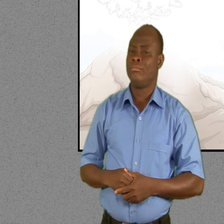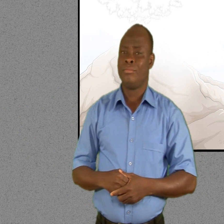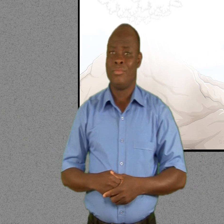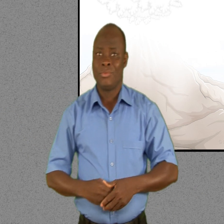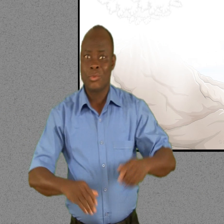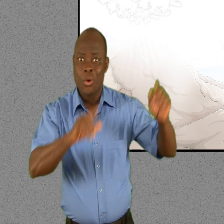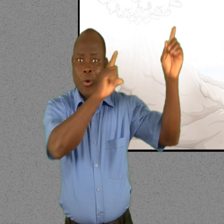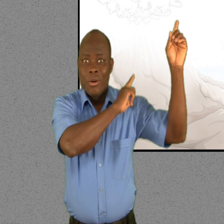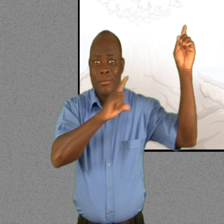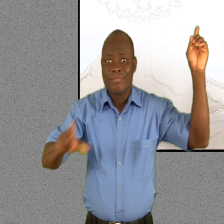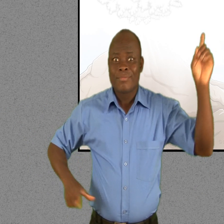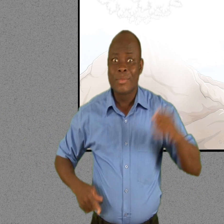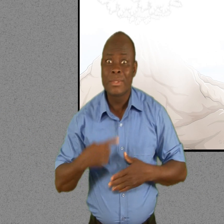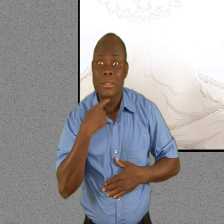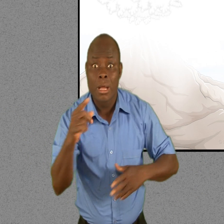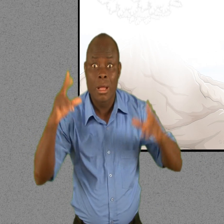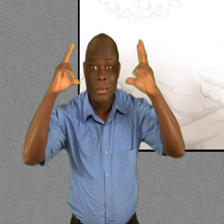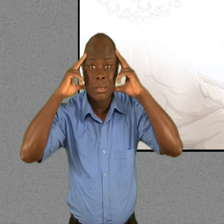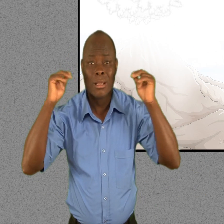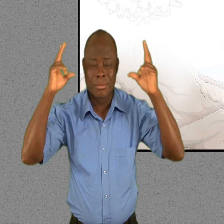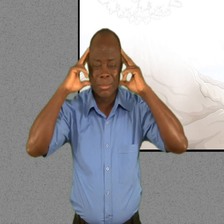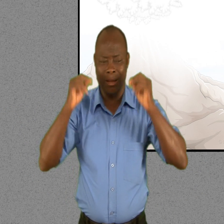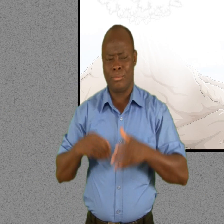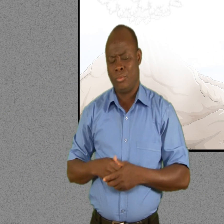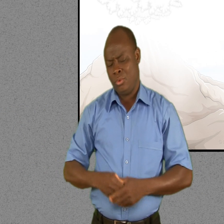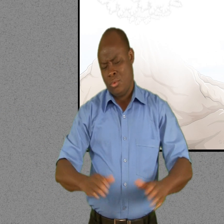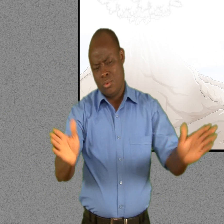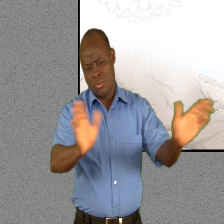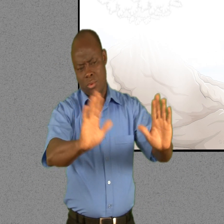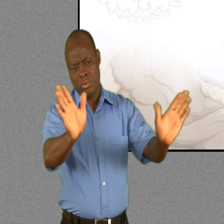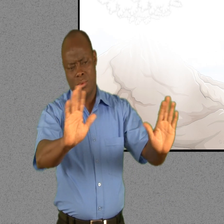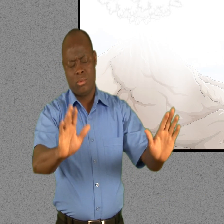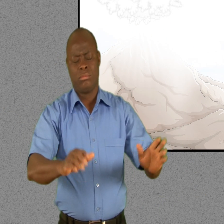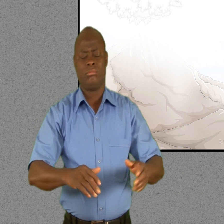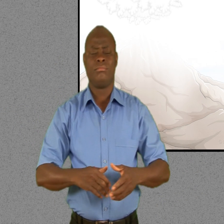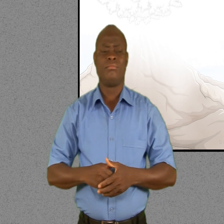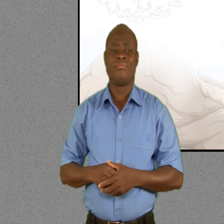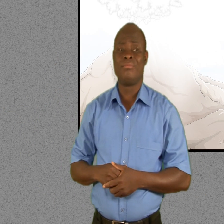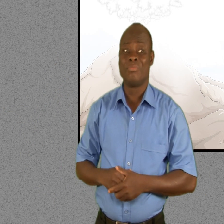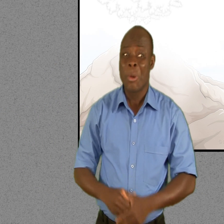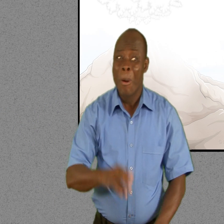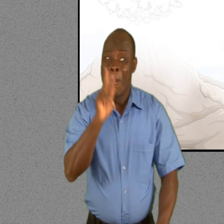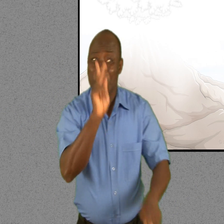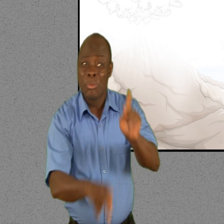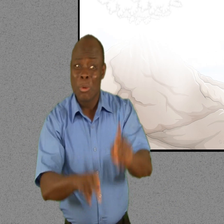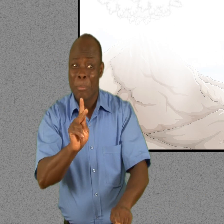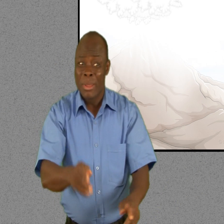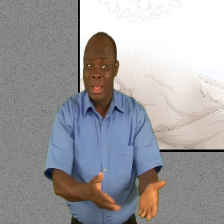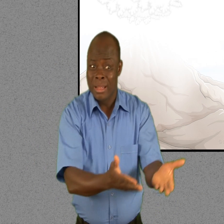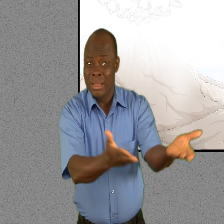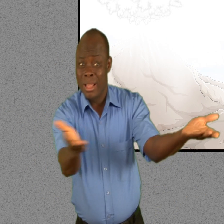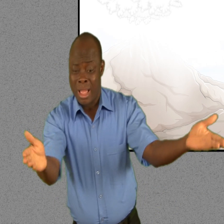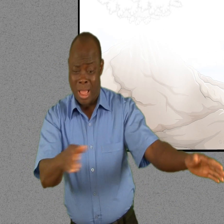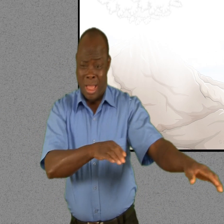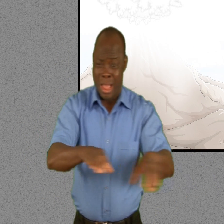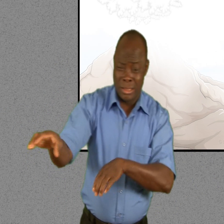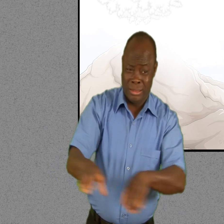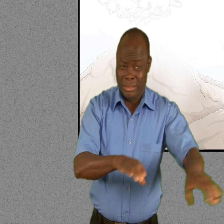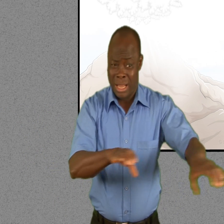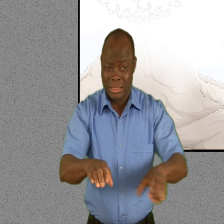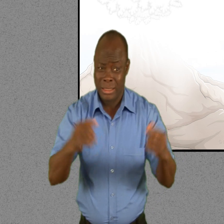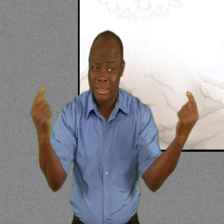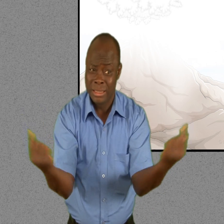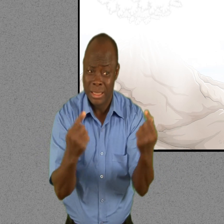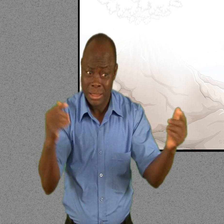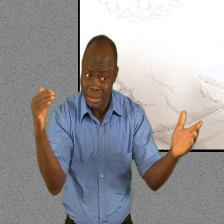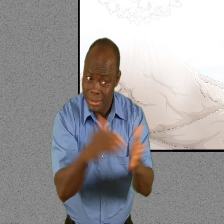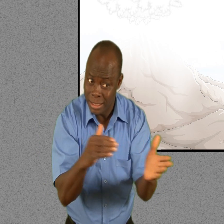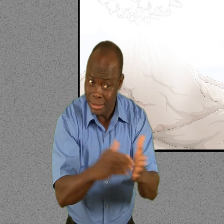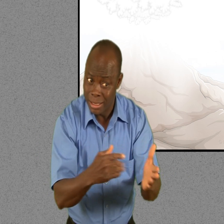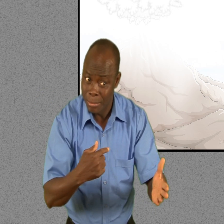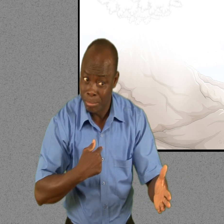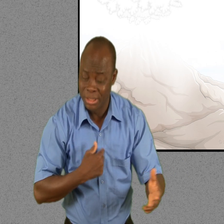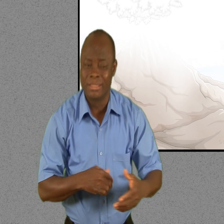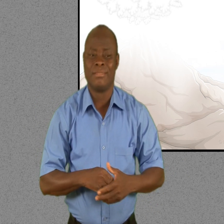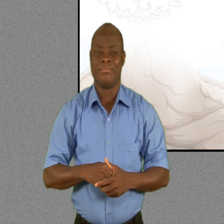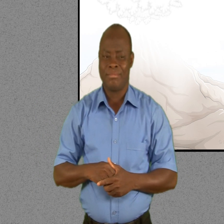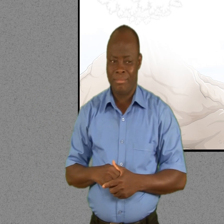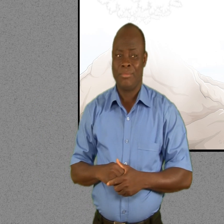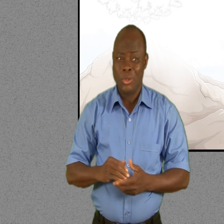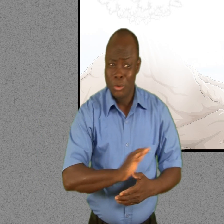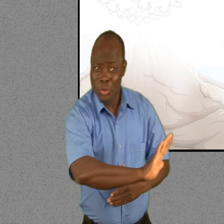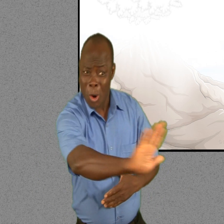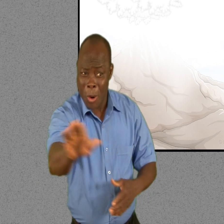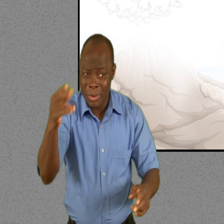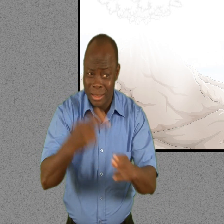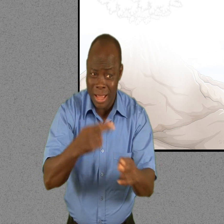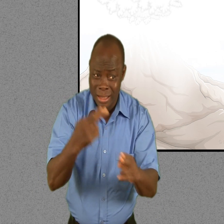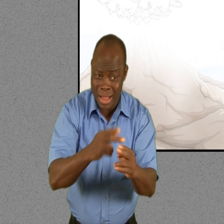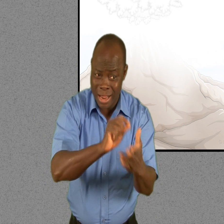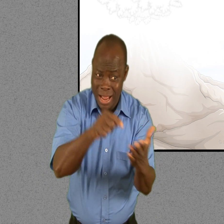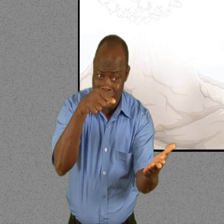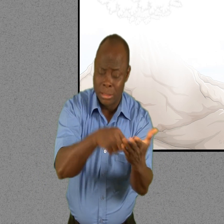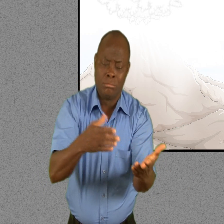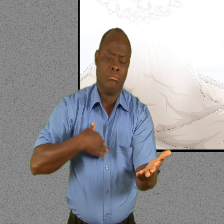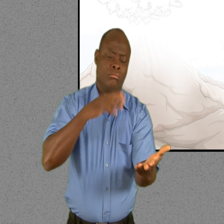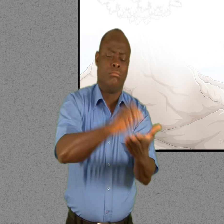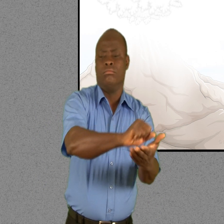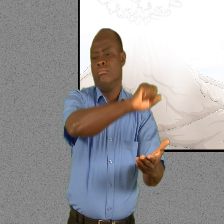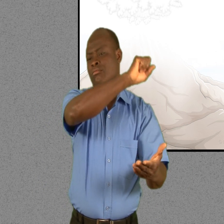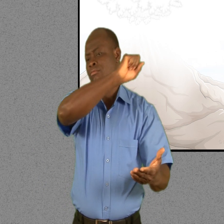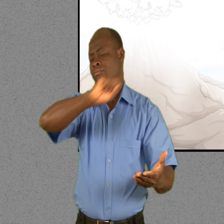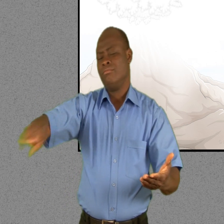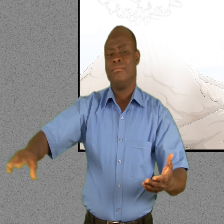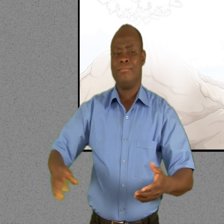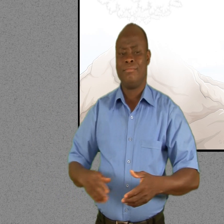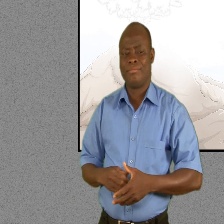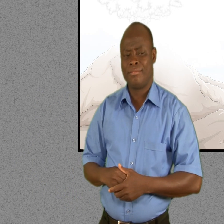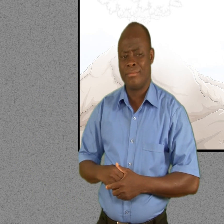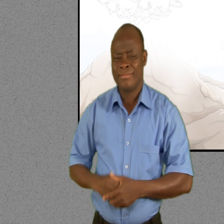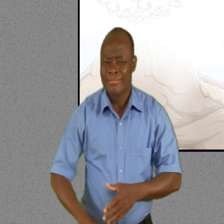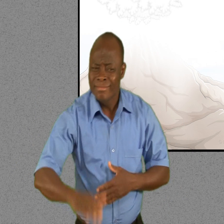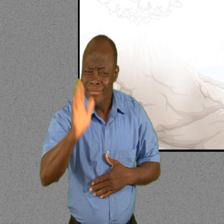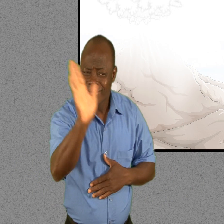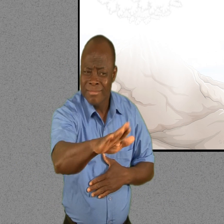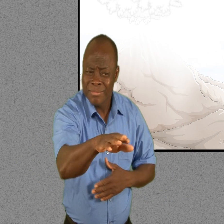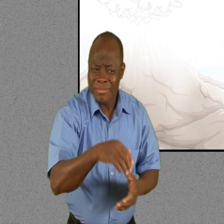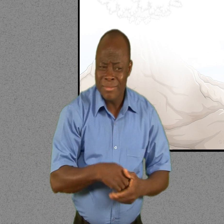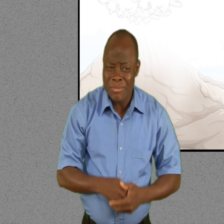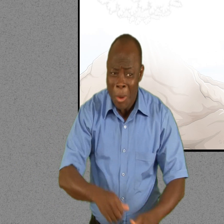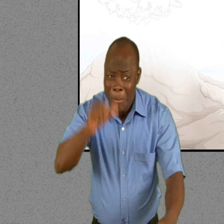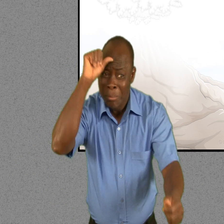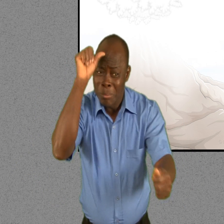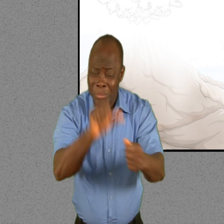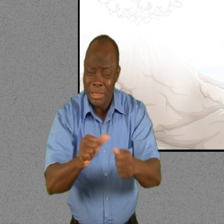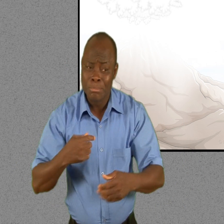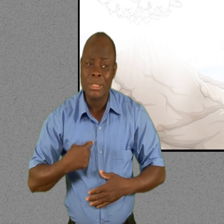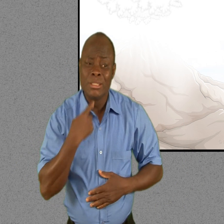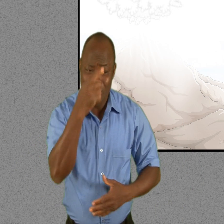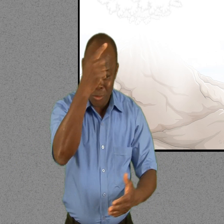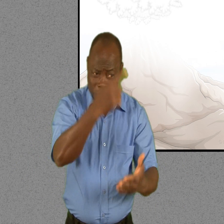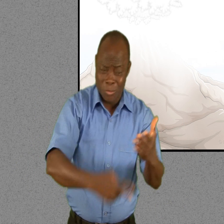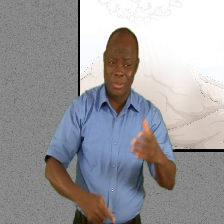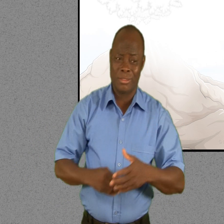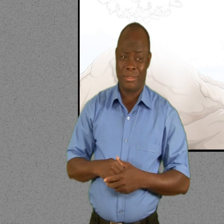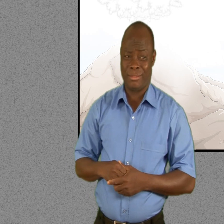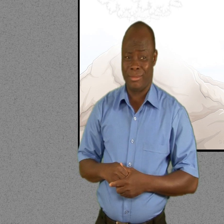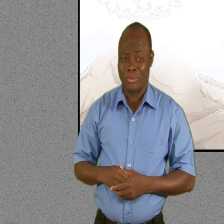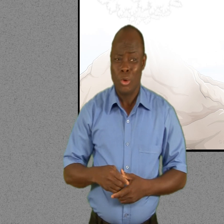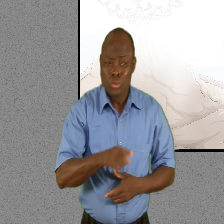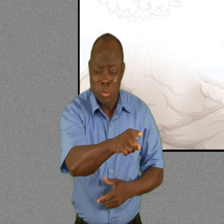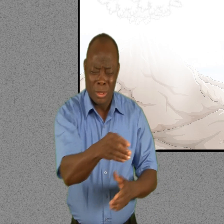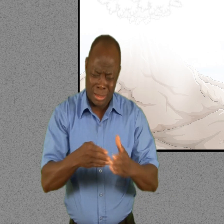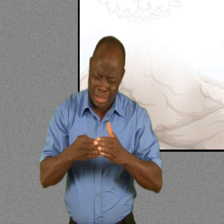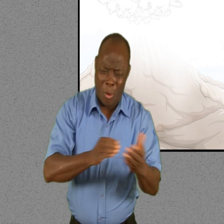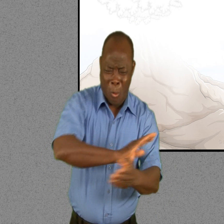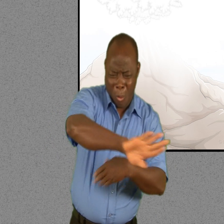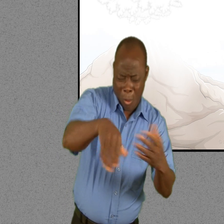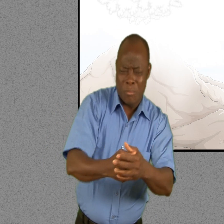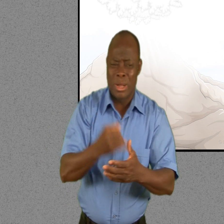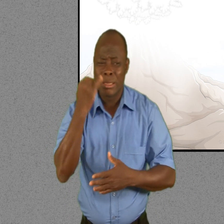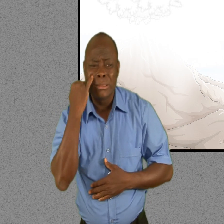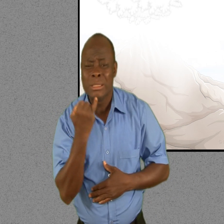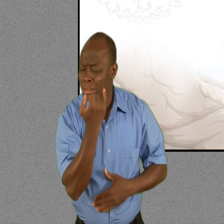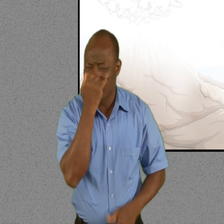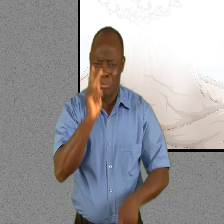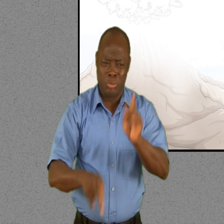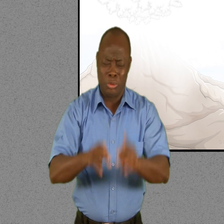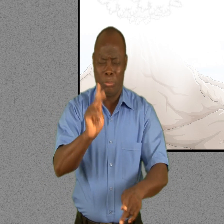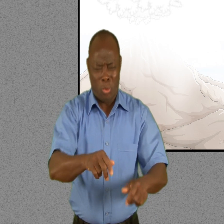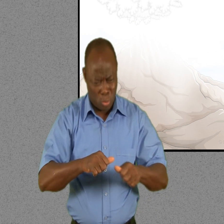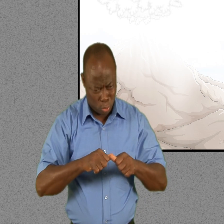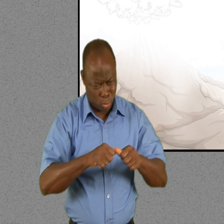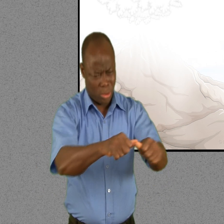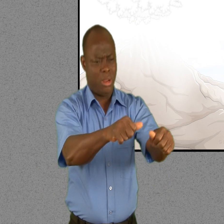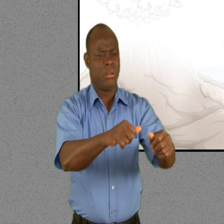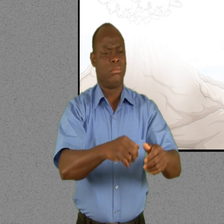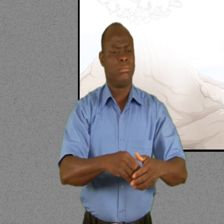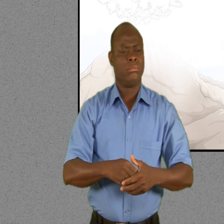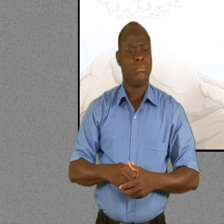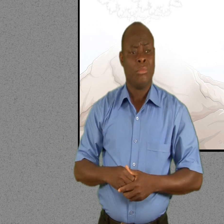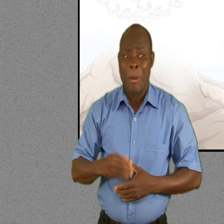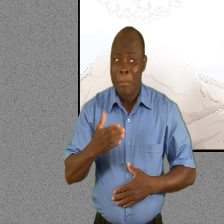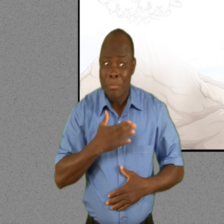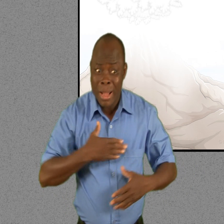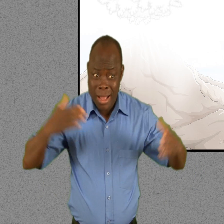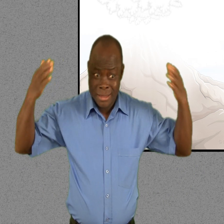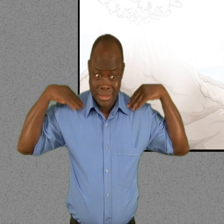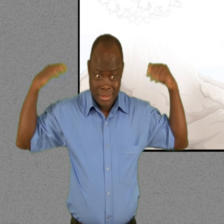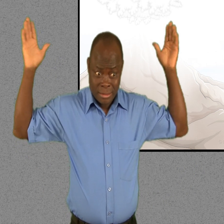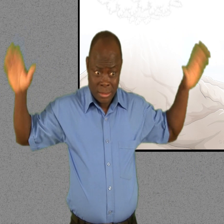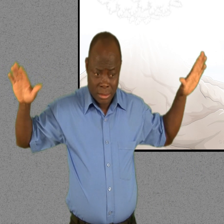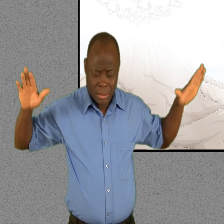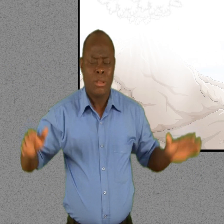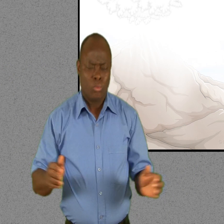Now go, lead the people to the place I described. Behold, My angel shall go before you.